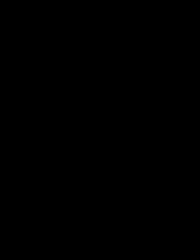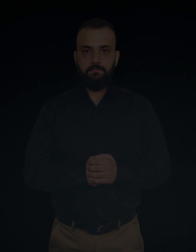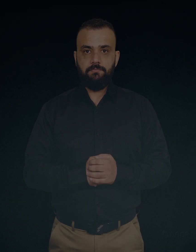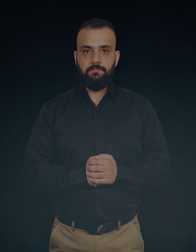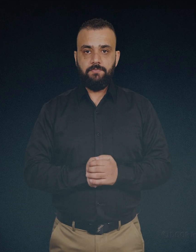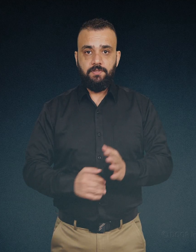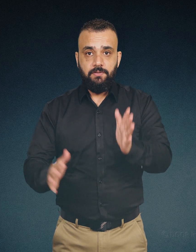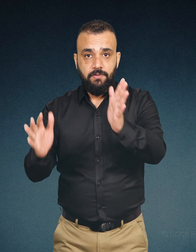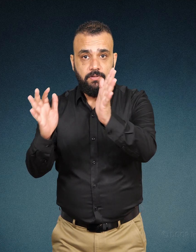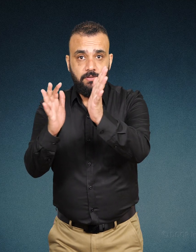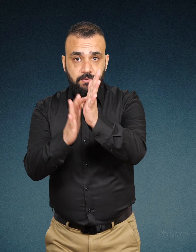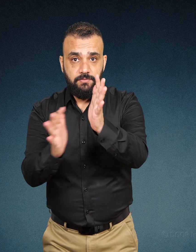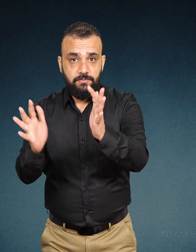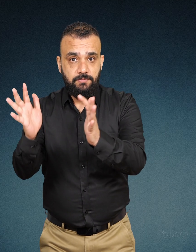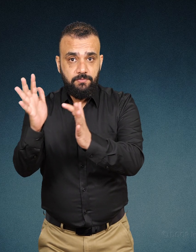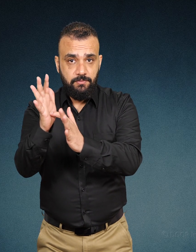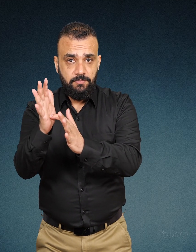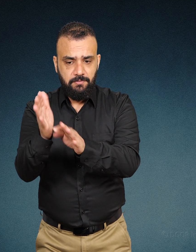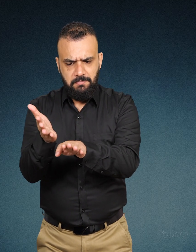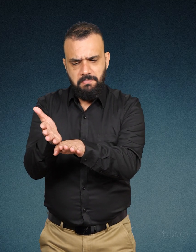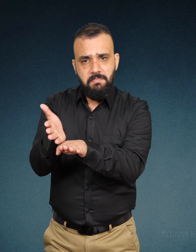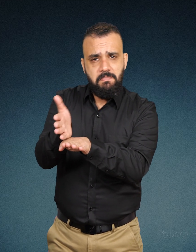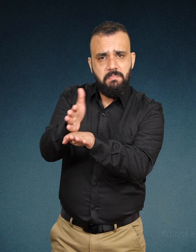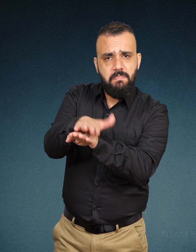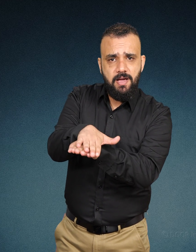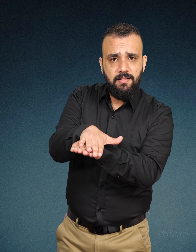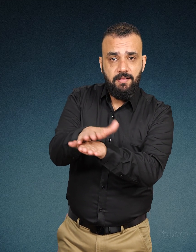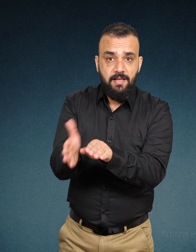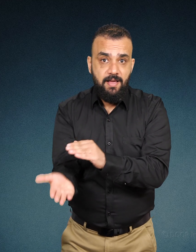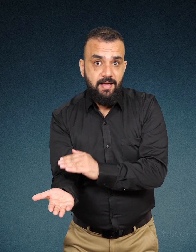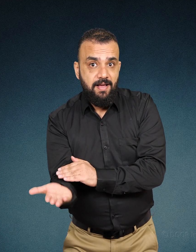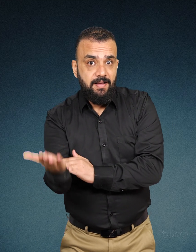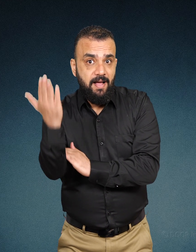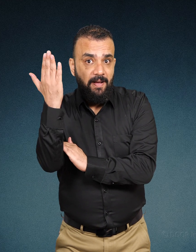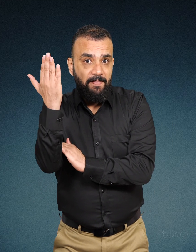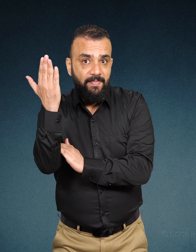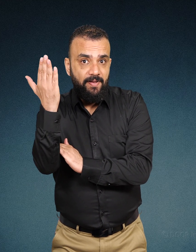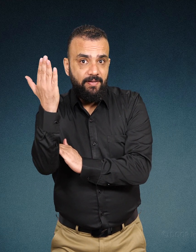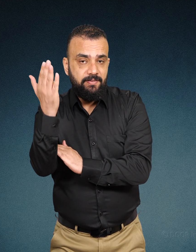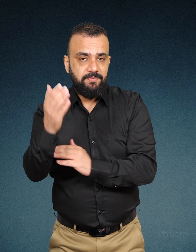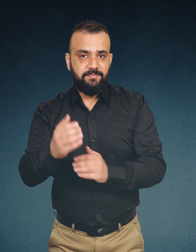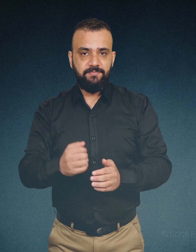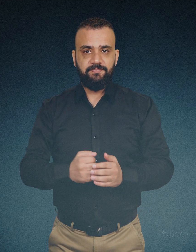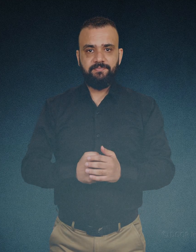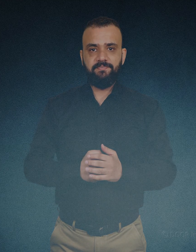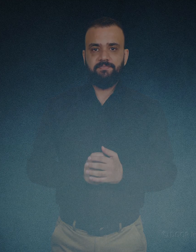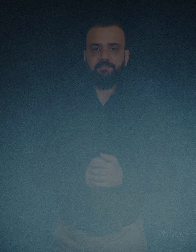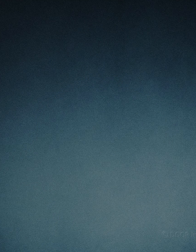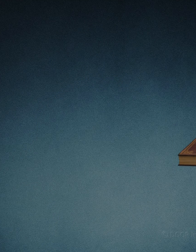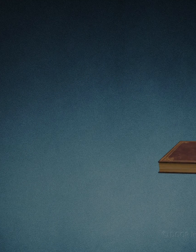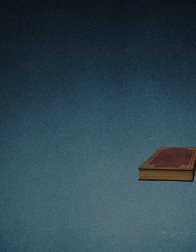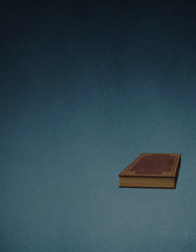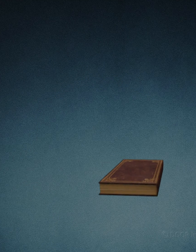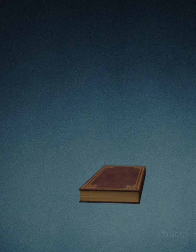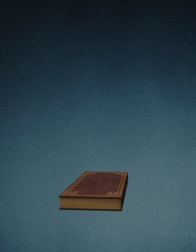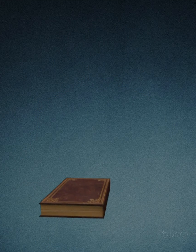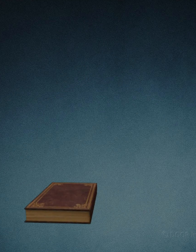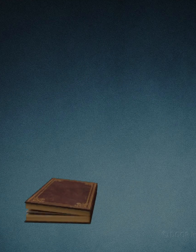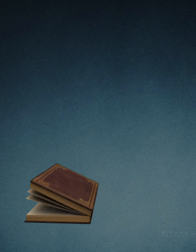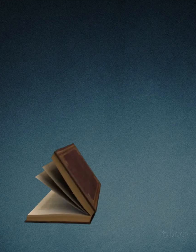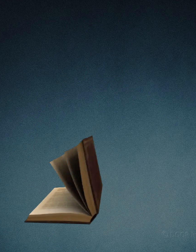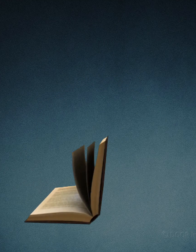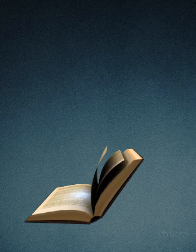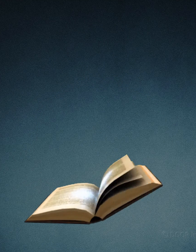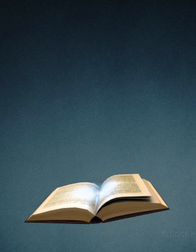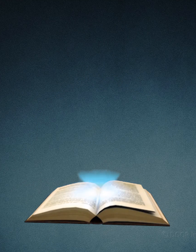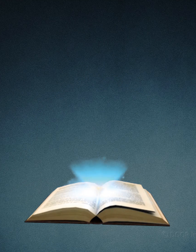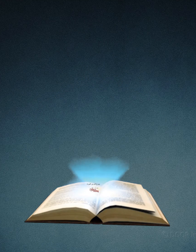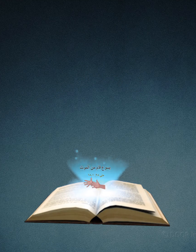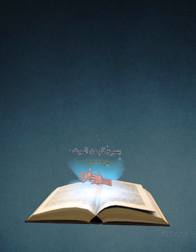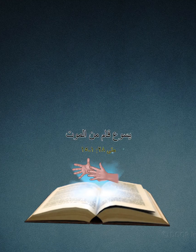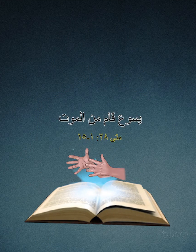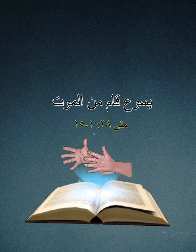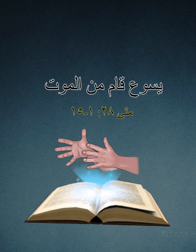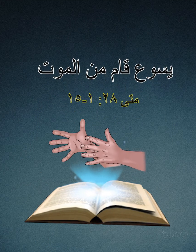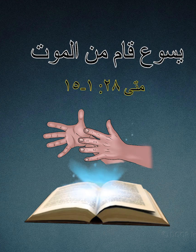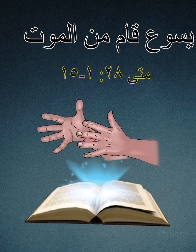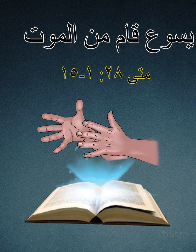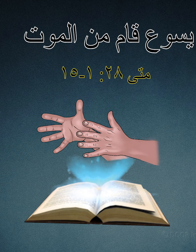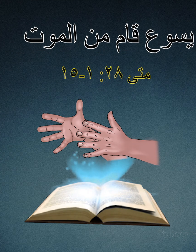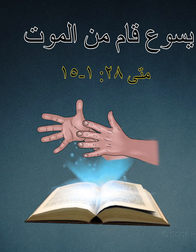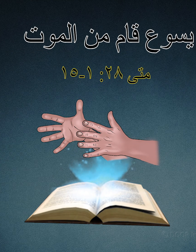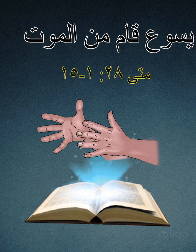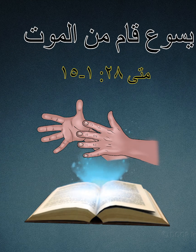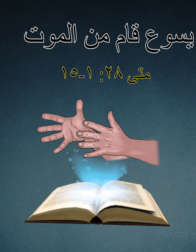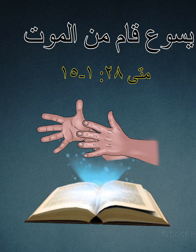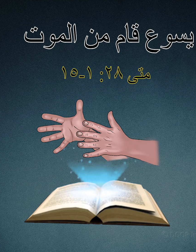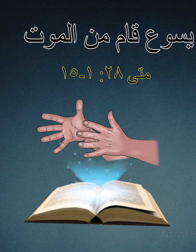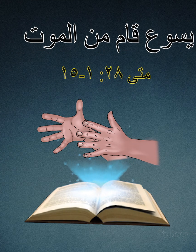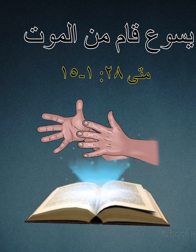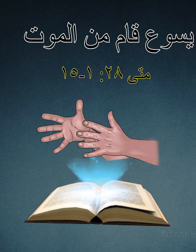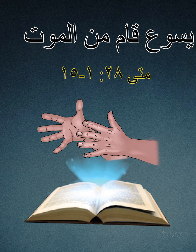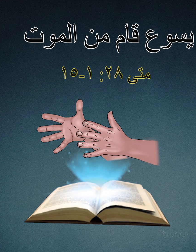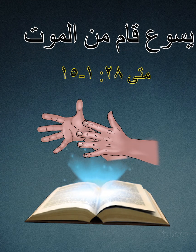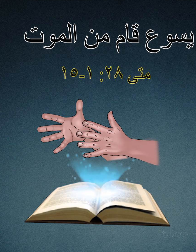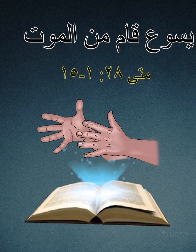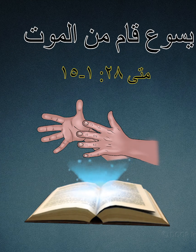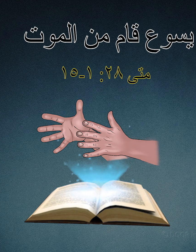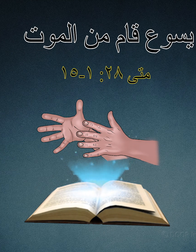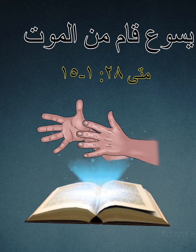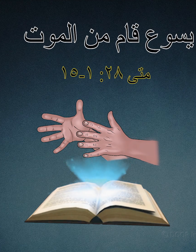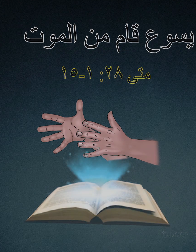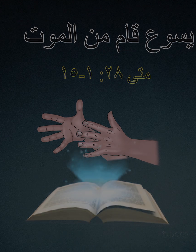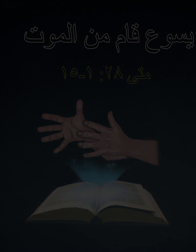Jesus rises from the dead